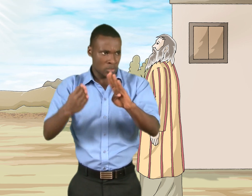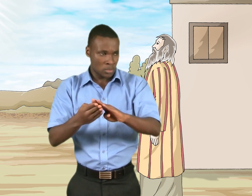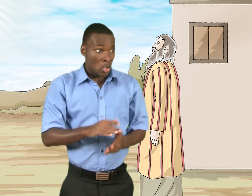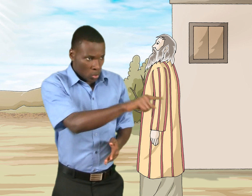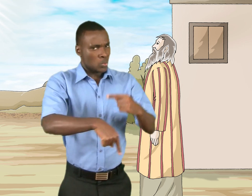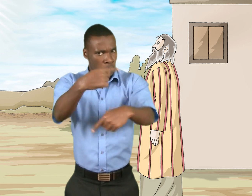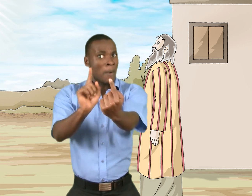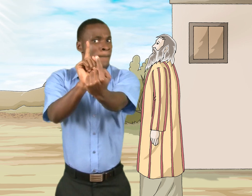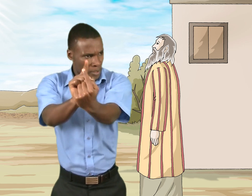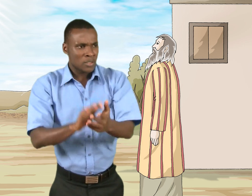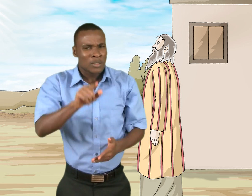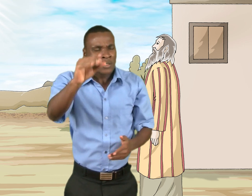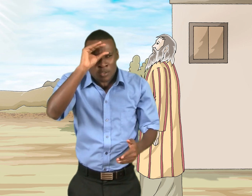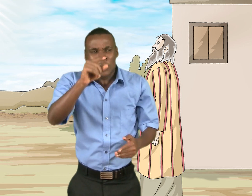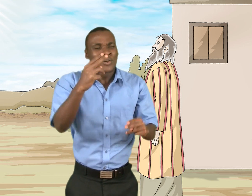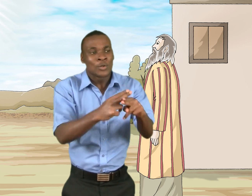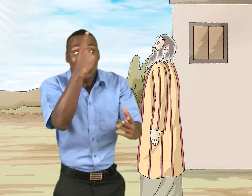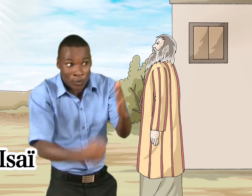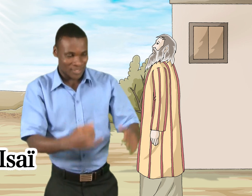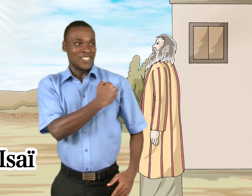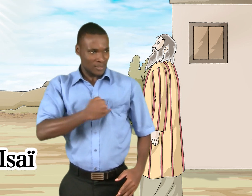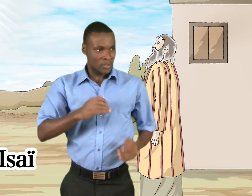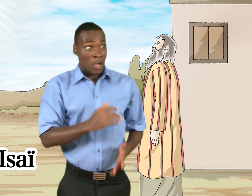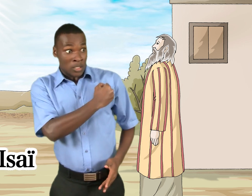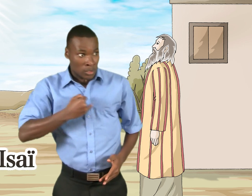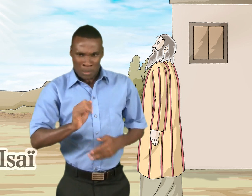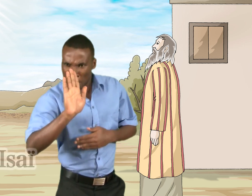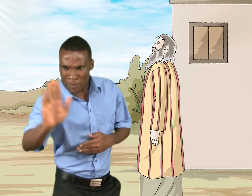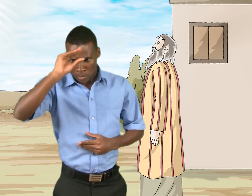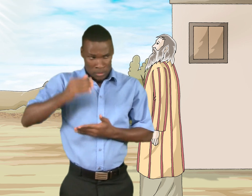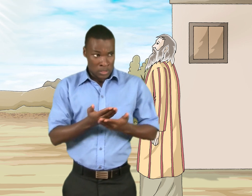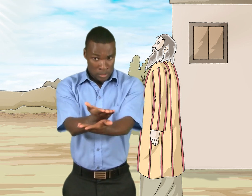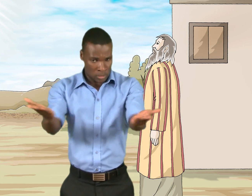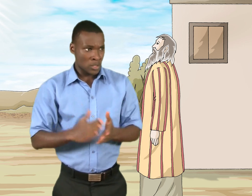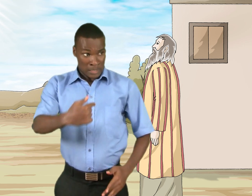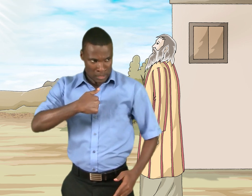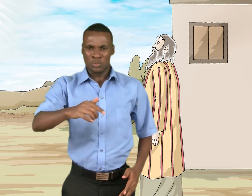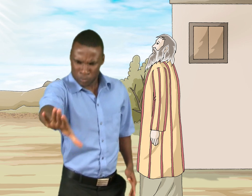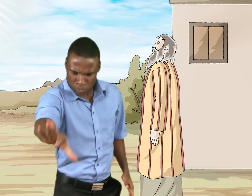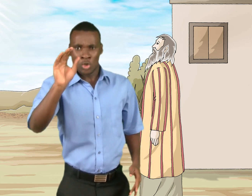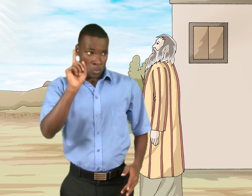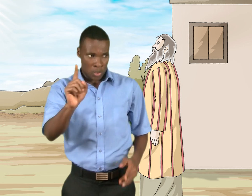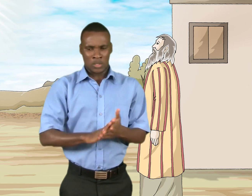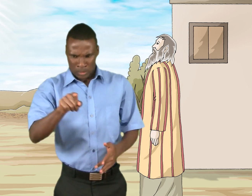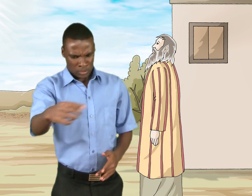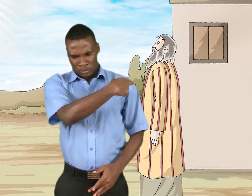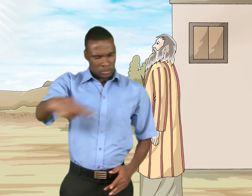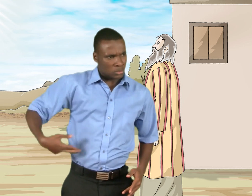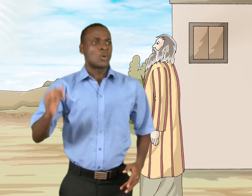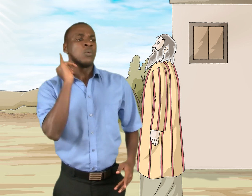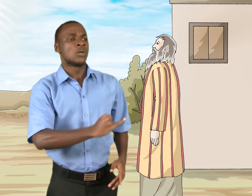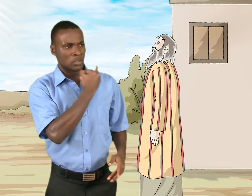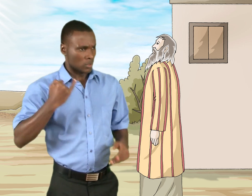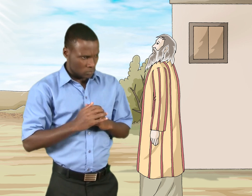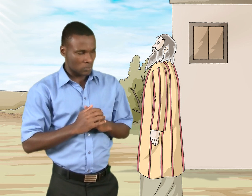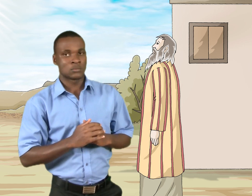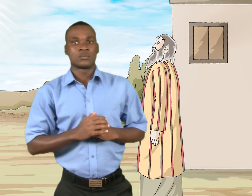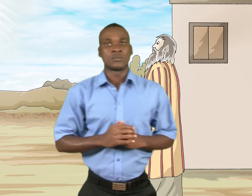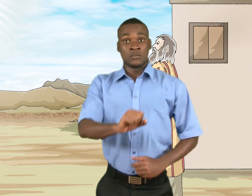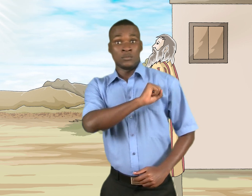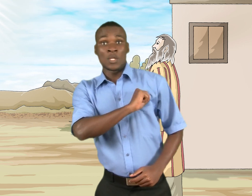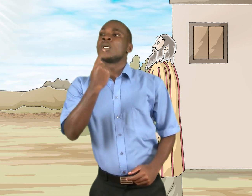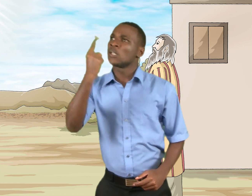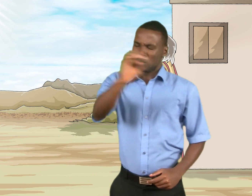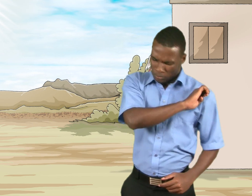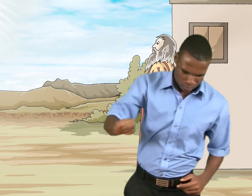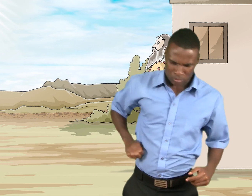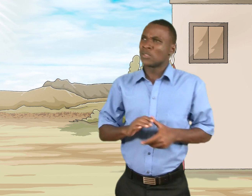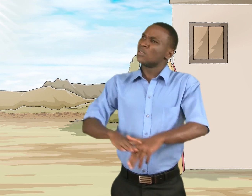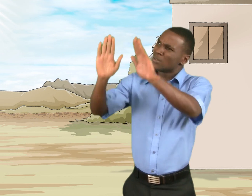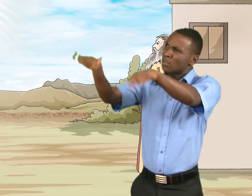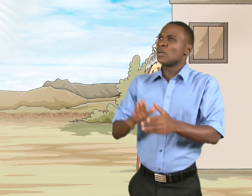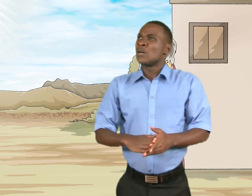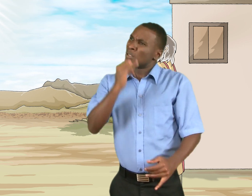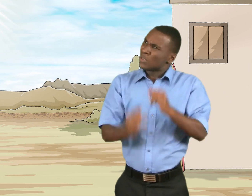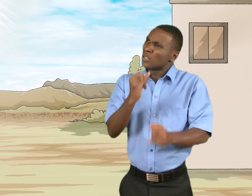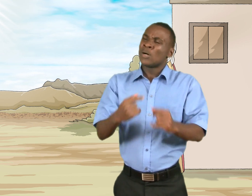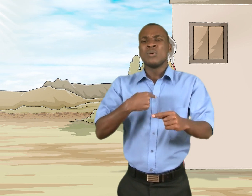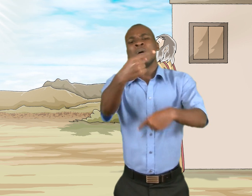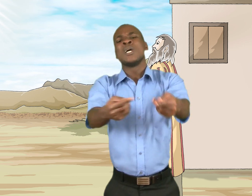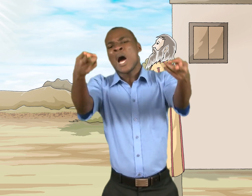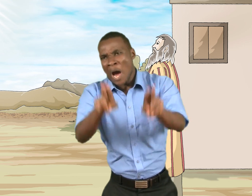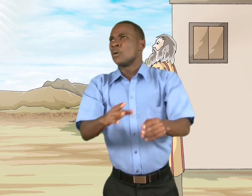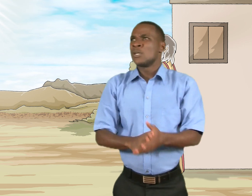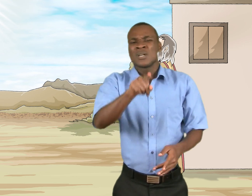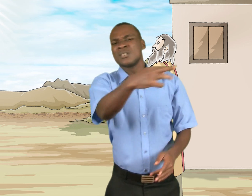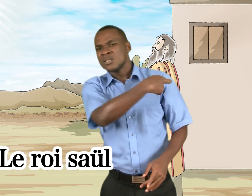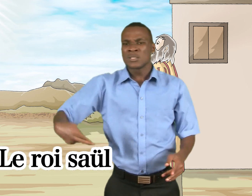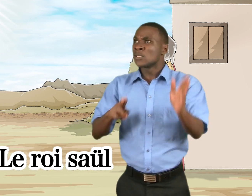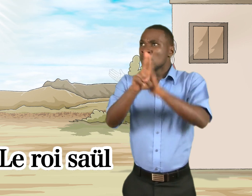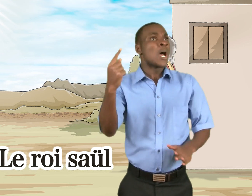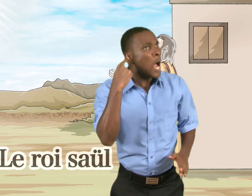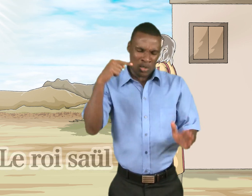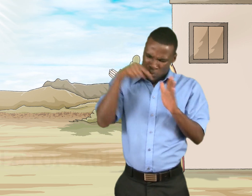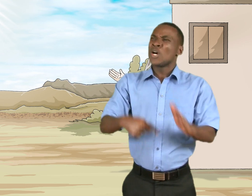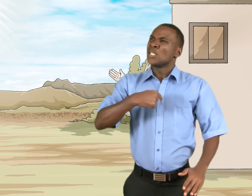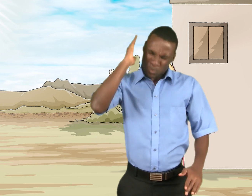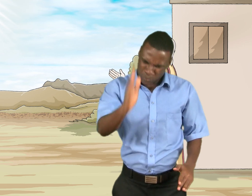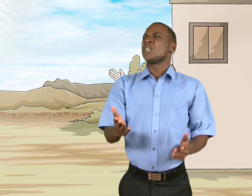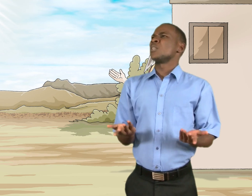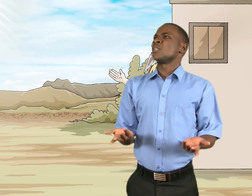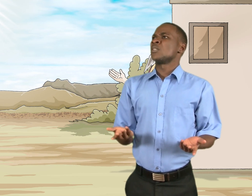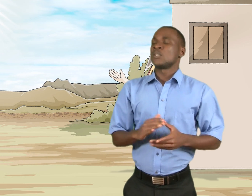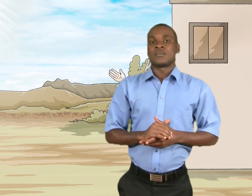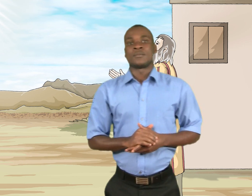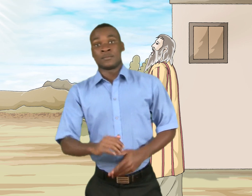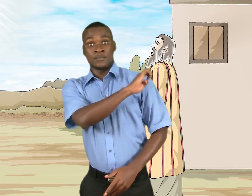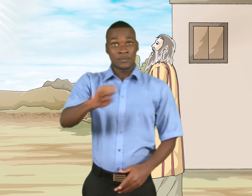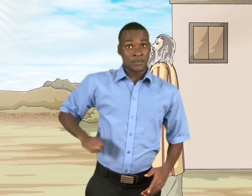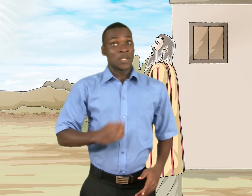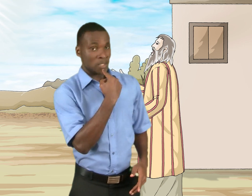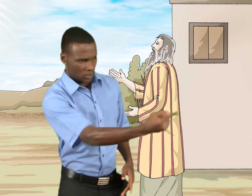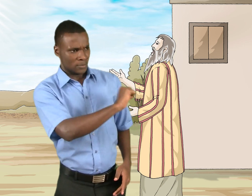I am sending you to Jesse of Bethlehem, for I have selected from his sons a king for Myself.”